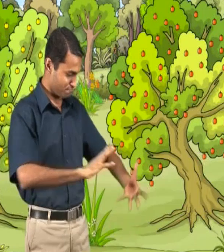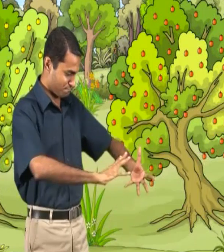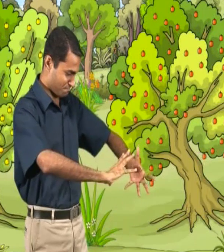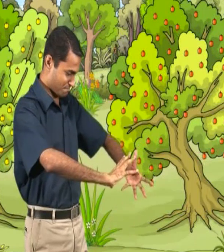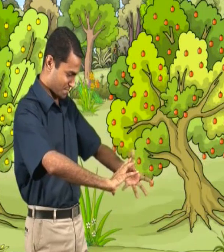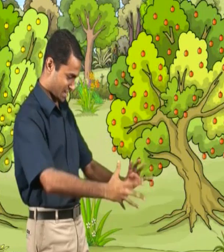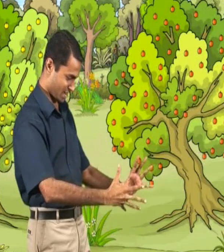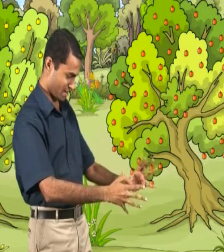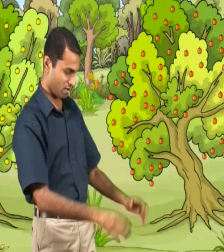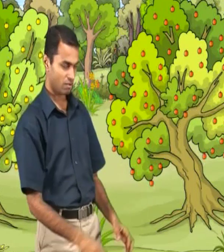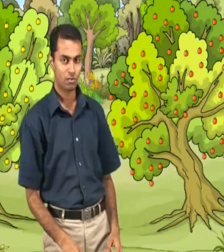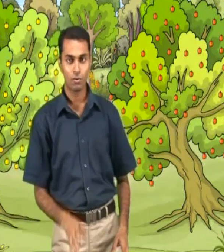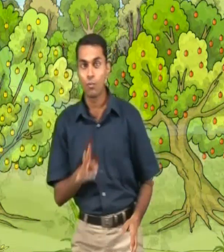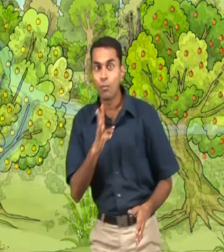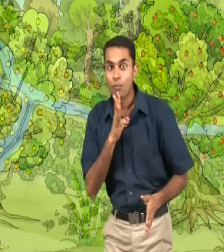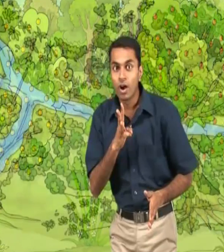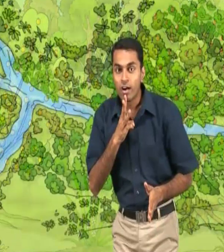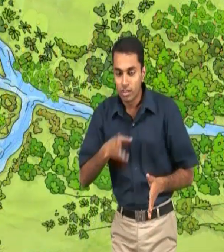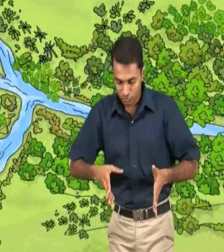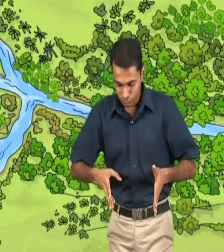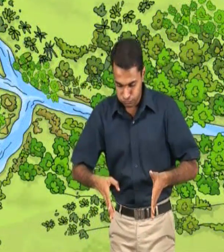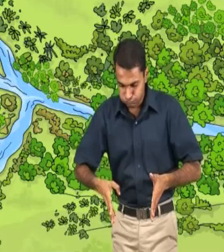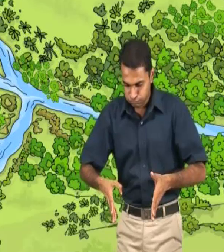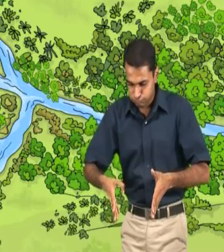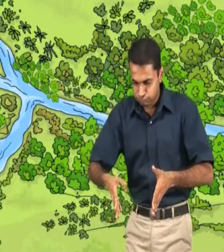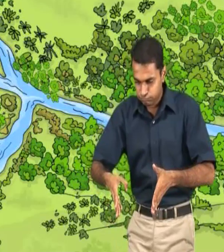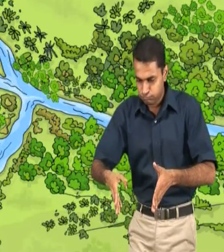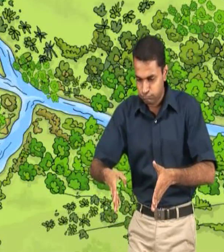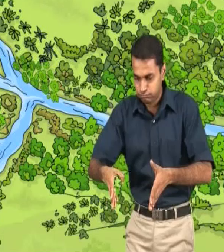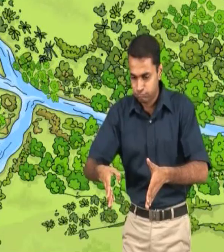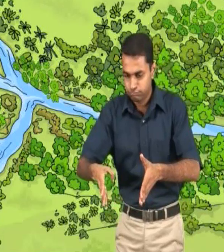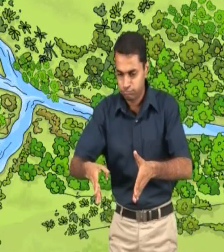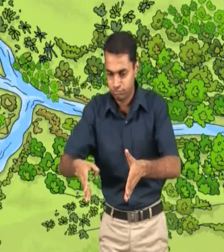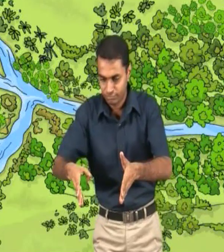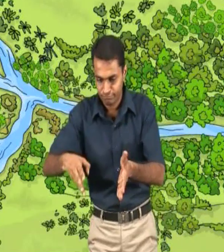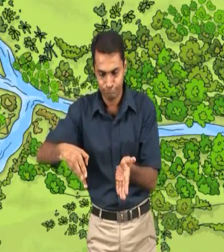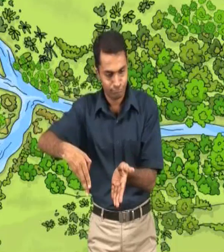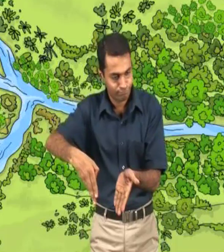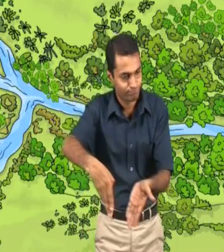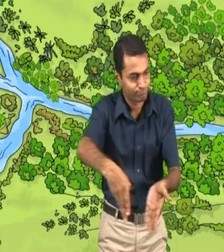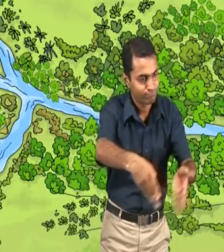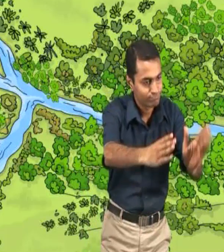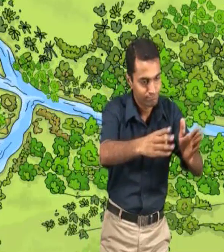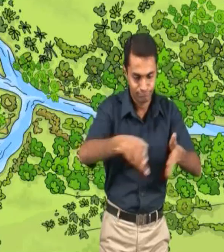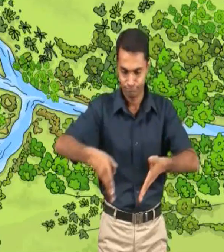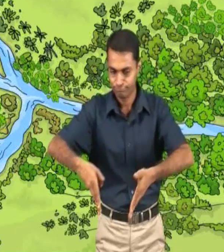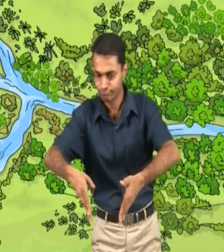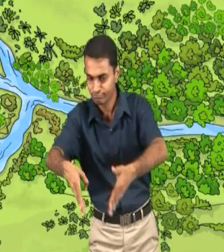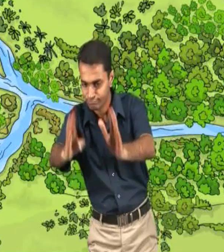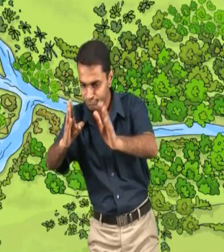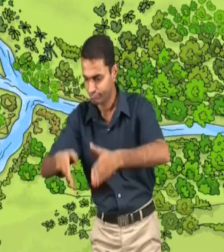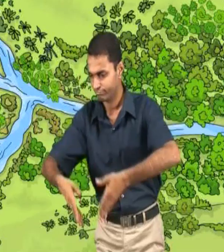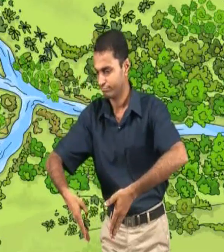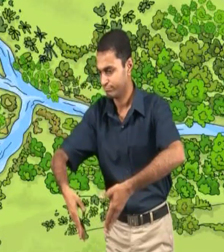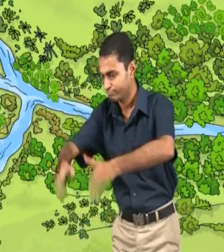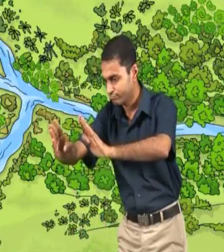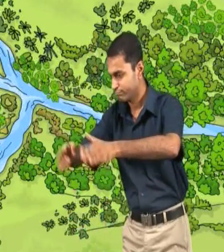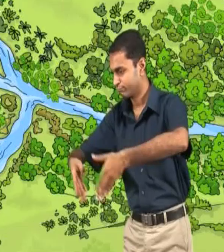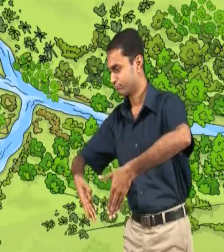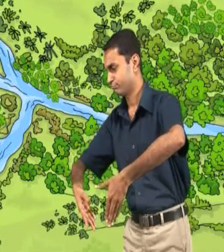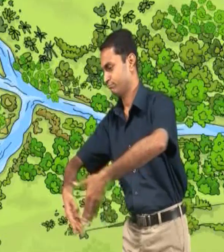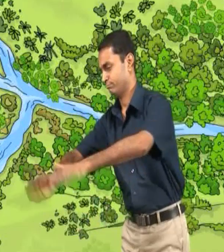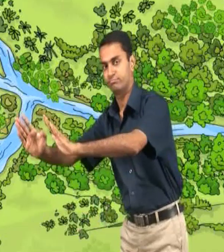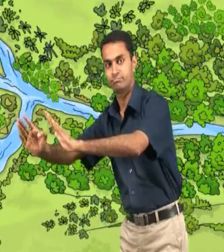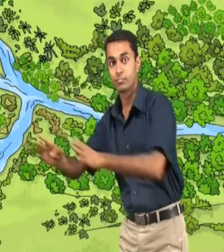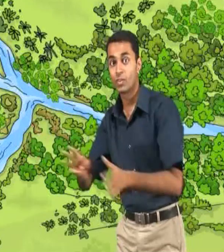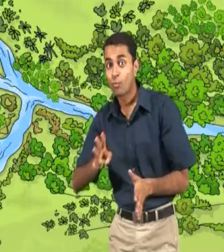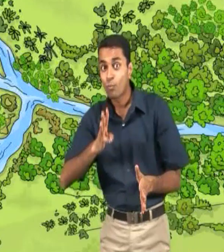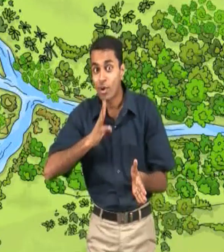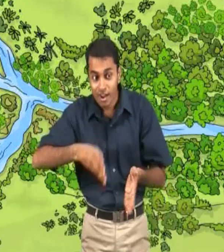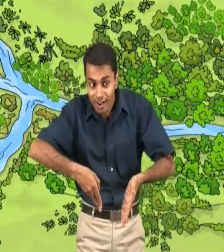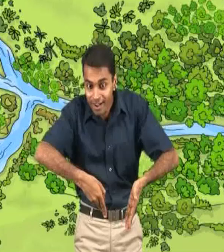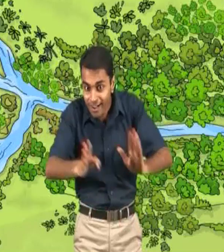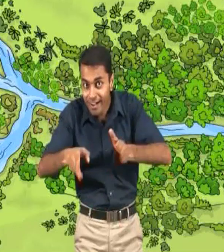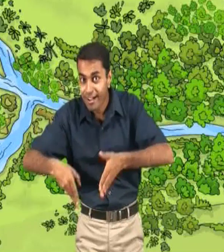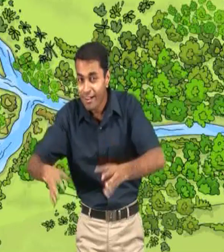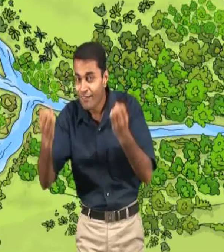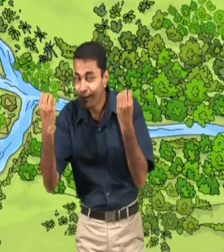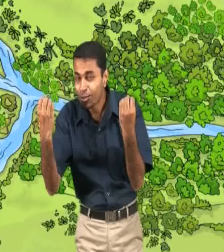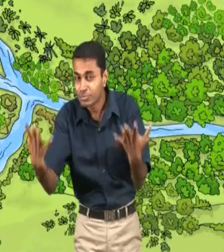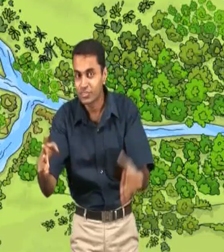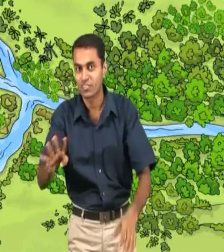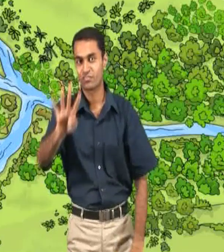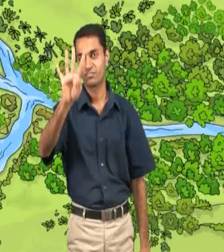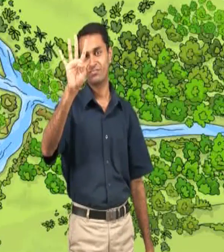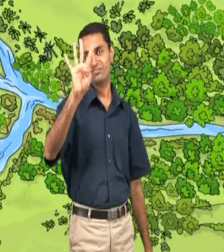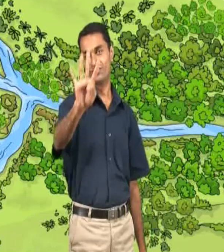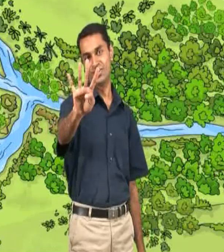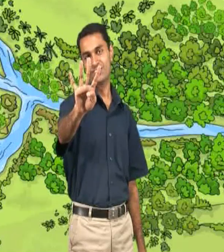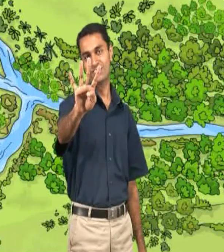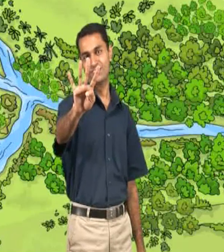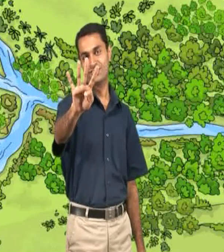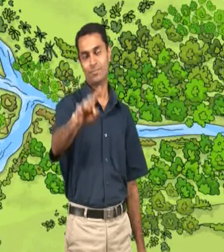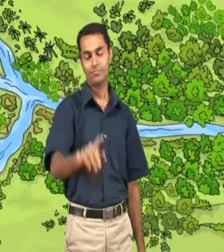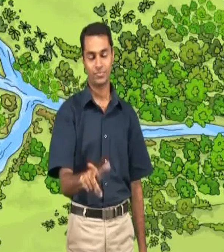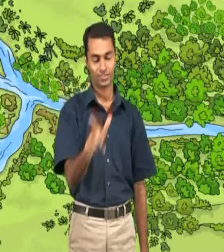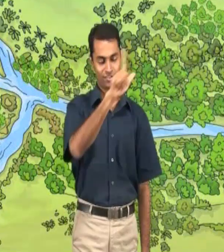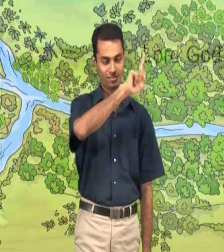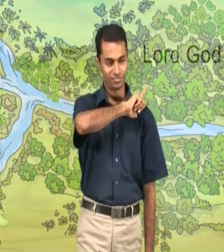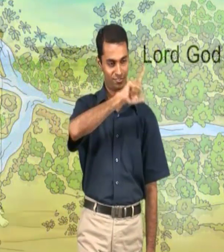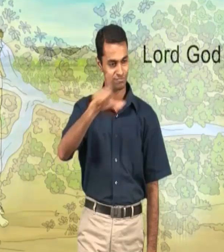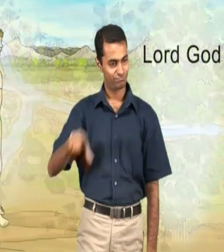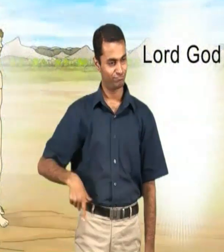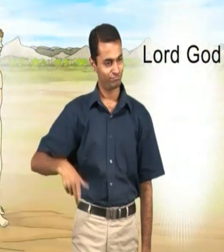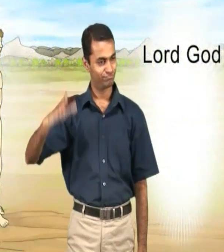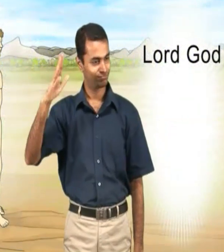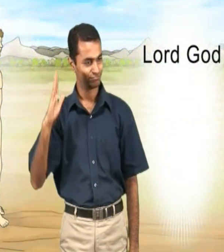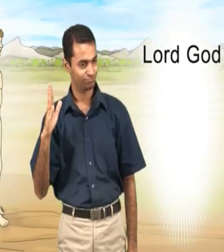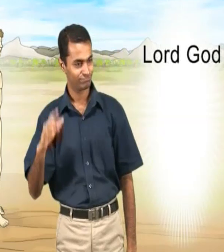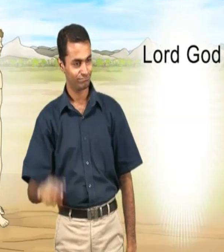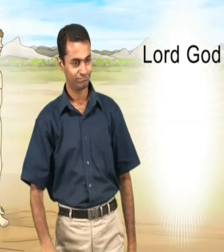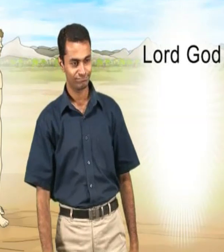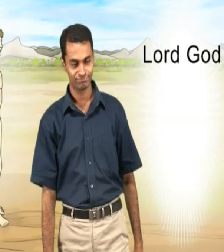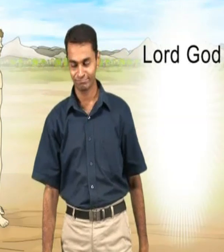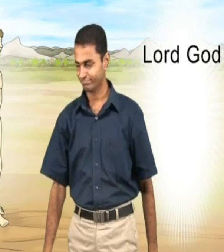Now a river flowed out of Eden to water the garden, and from there it branched into four headwaters: The name of the first river is Pishon; it winds through the whole land of Havilah, where there is gold. And the gold of that land is pure, and bdellium and onyx are found there. The name of the second river is Gihon; it winds through the whole land of Cush. The name of the third river is Hiddekel; it runs along the east side of Assyria. And the fourth river is the Euphrates.